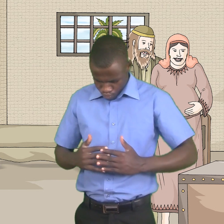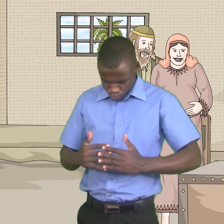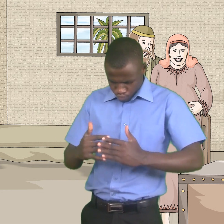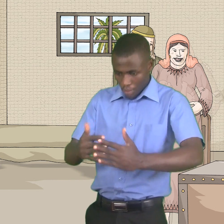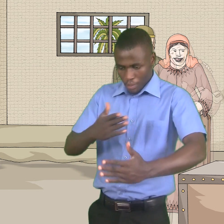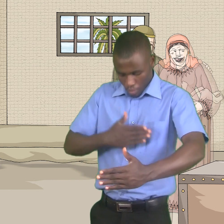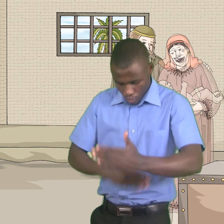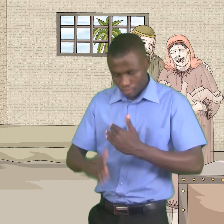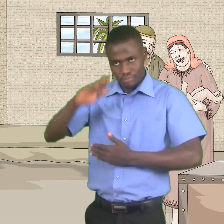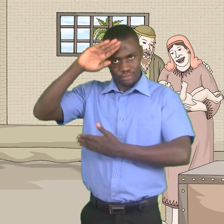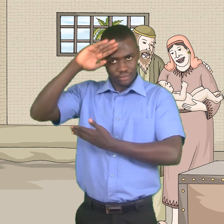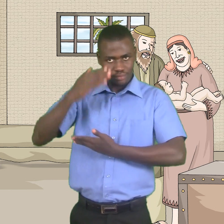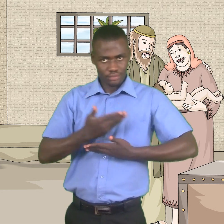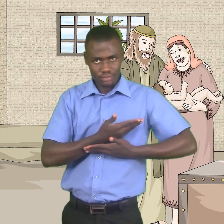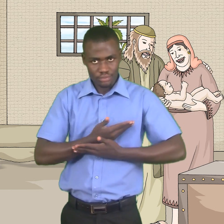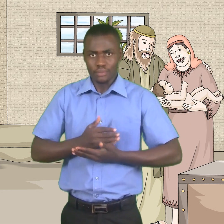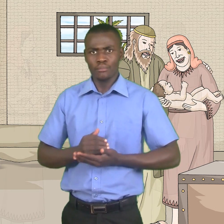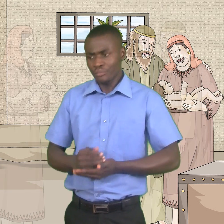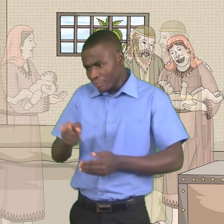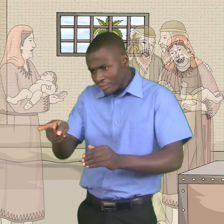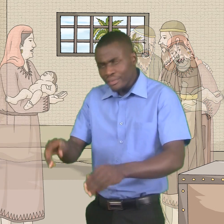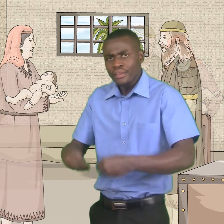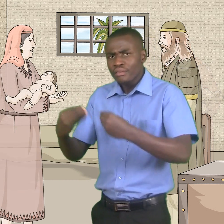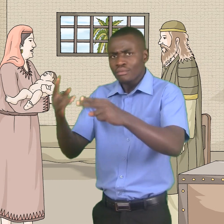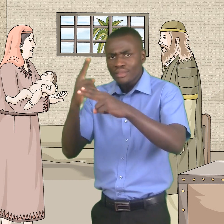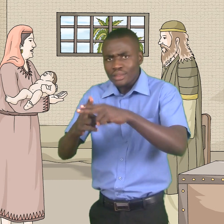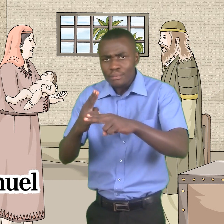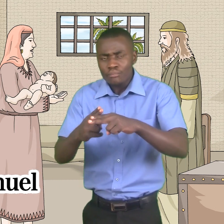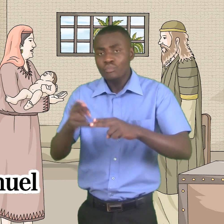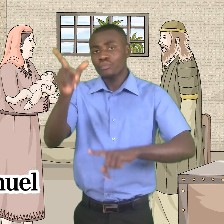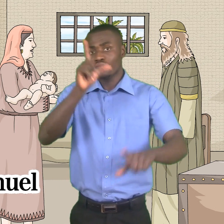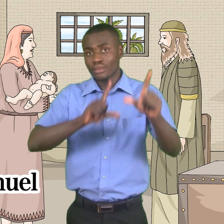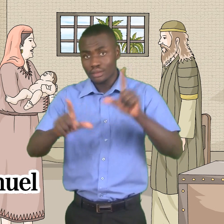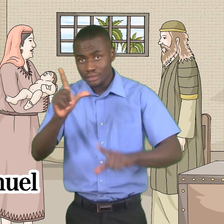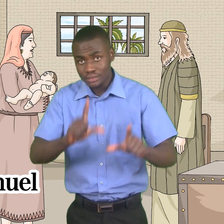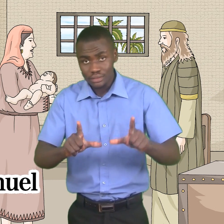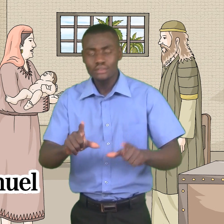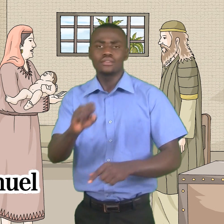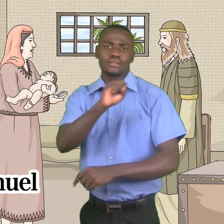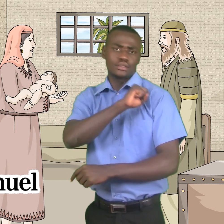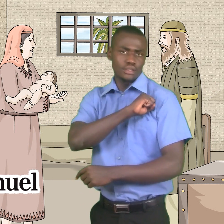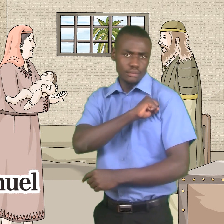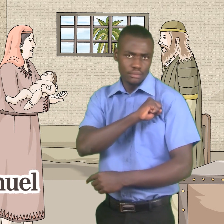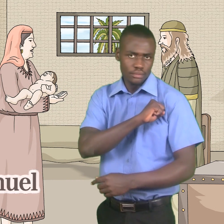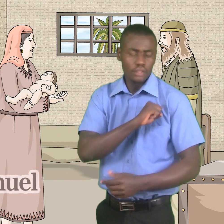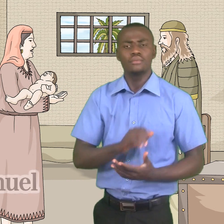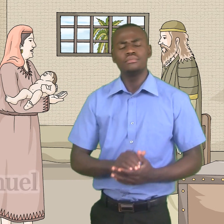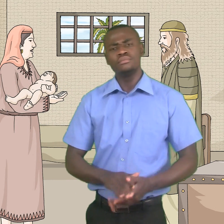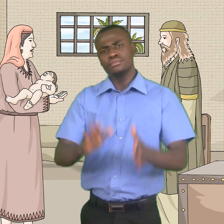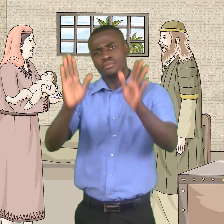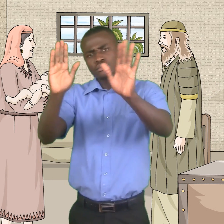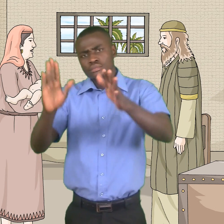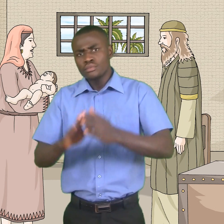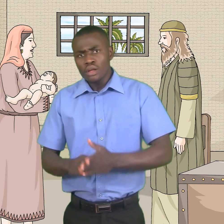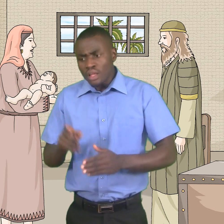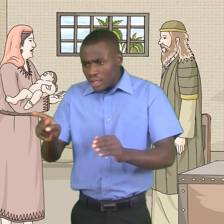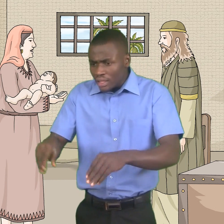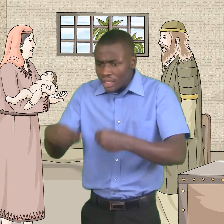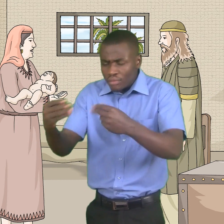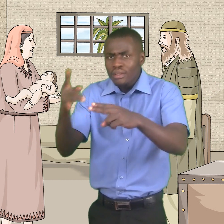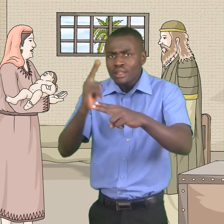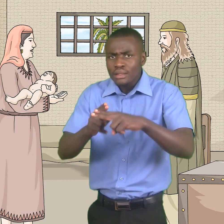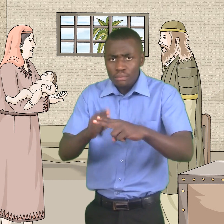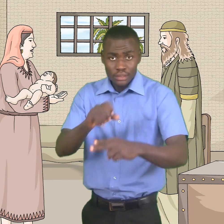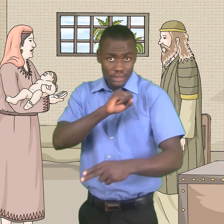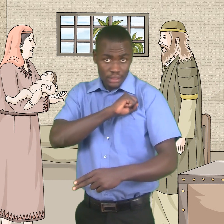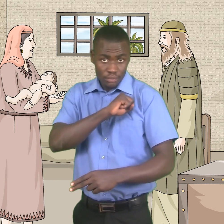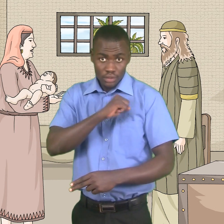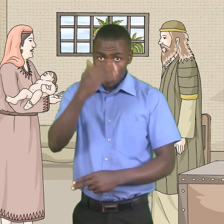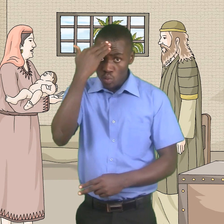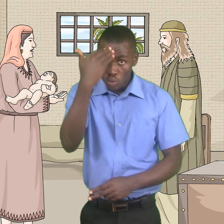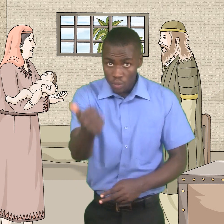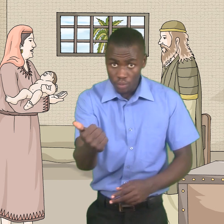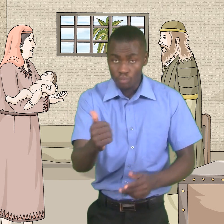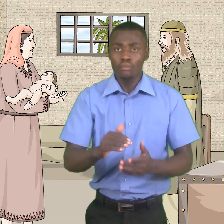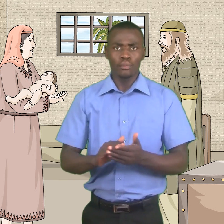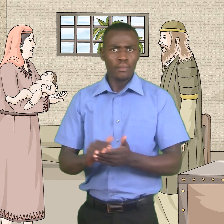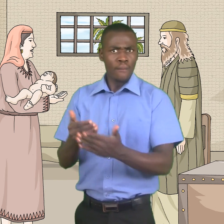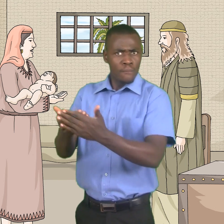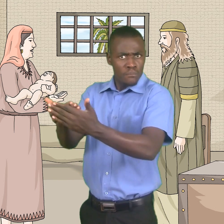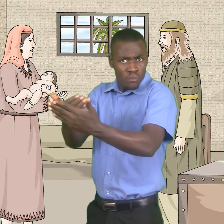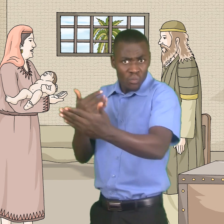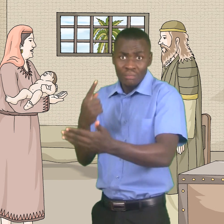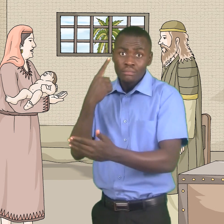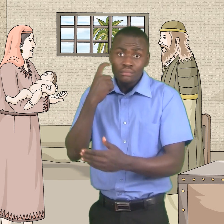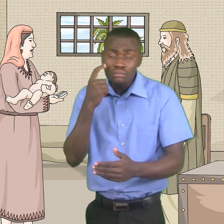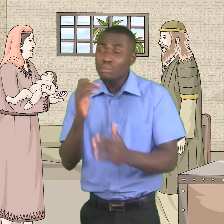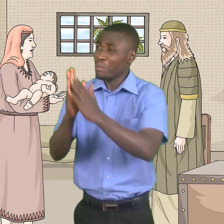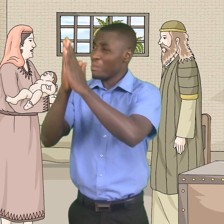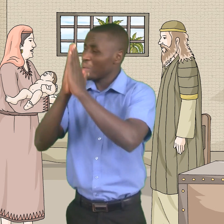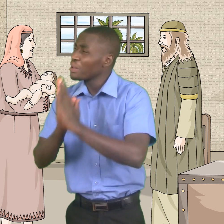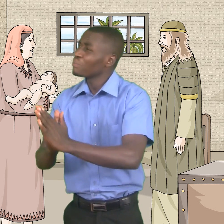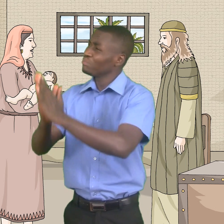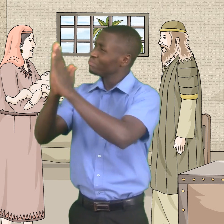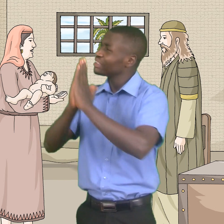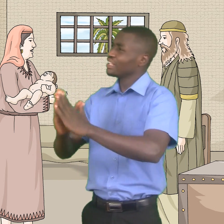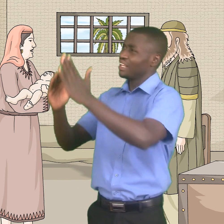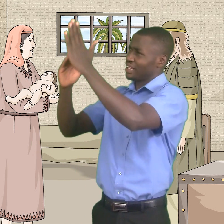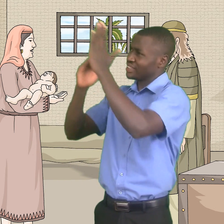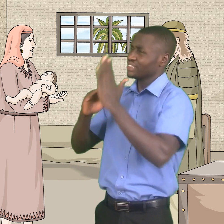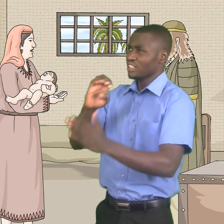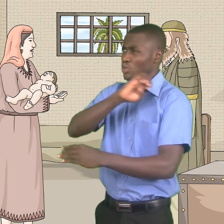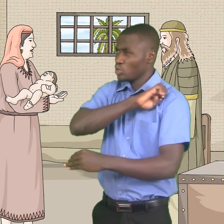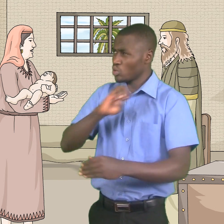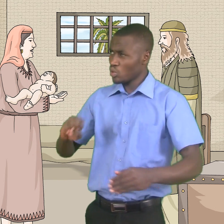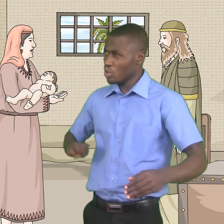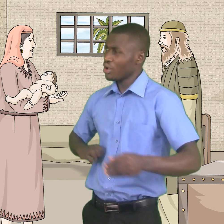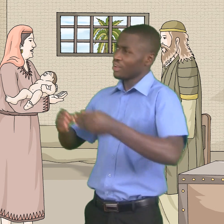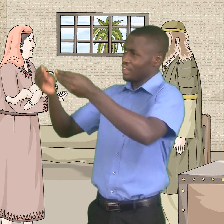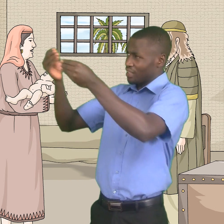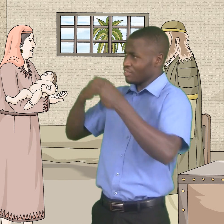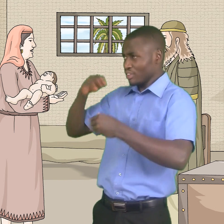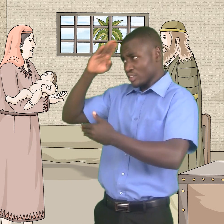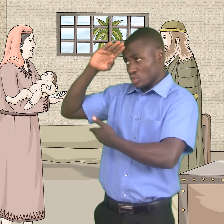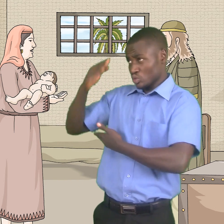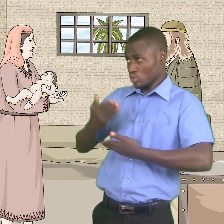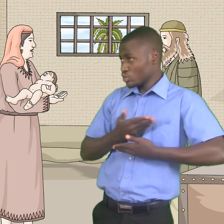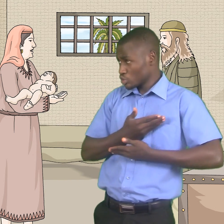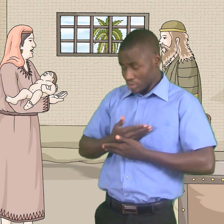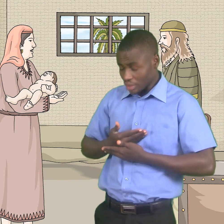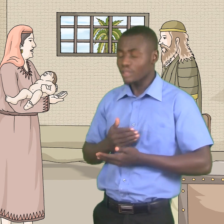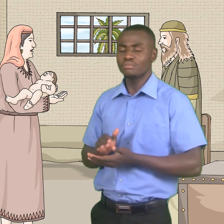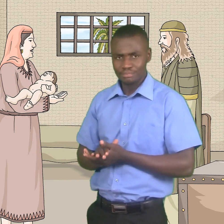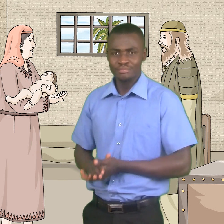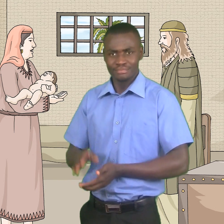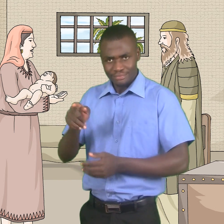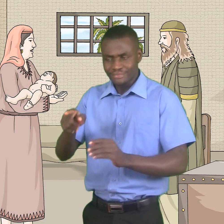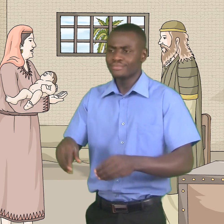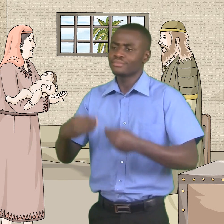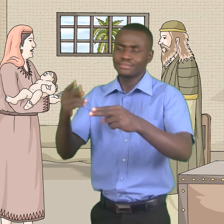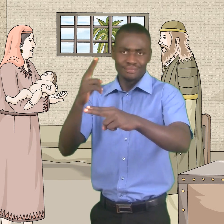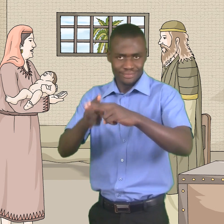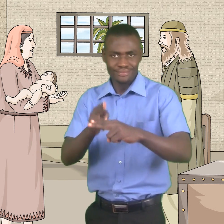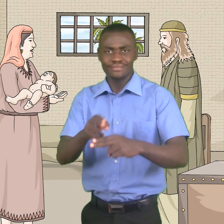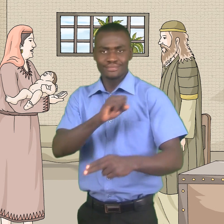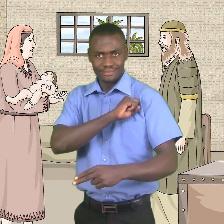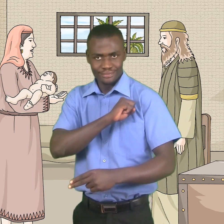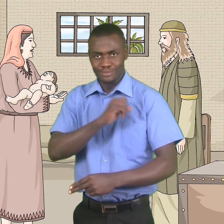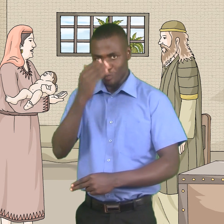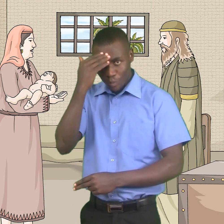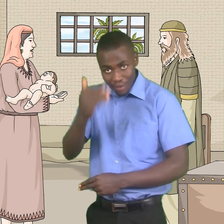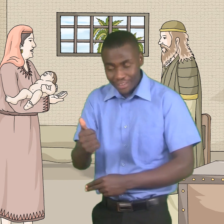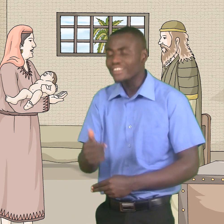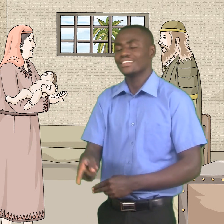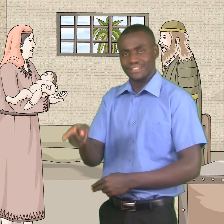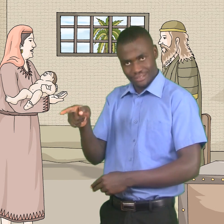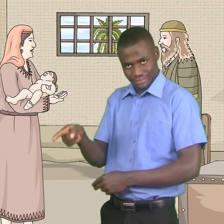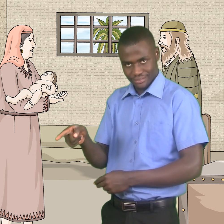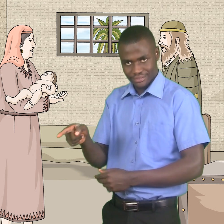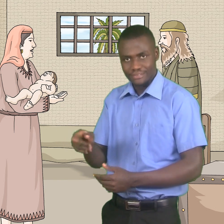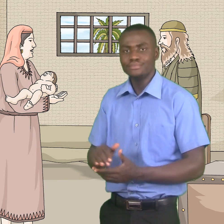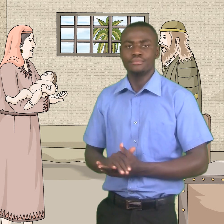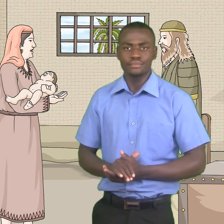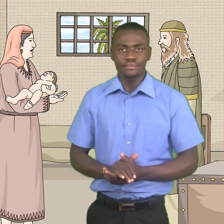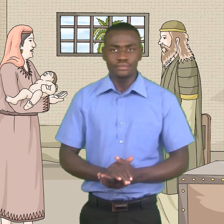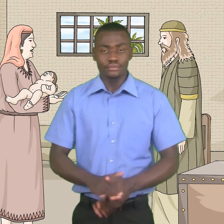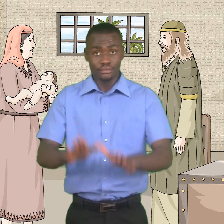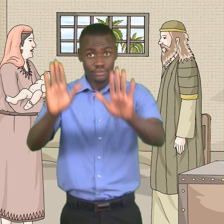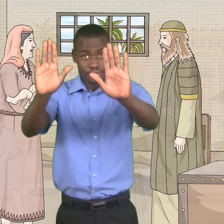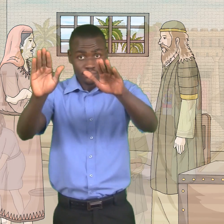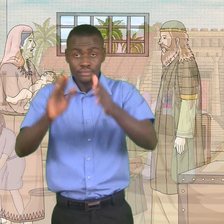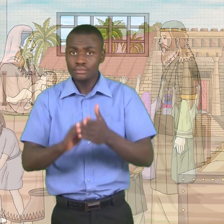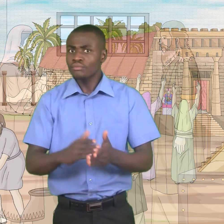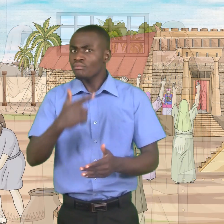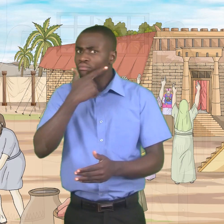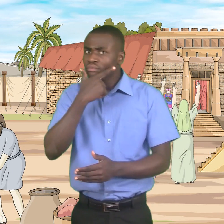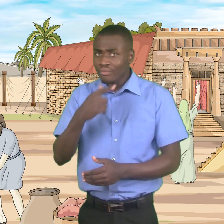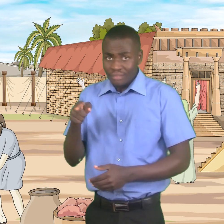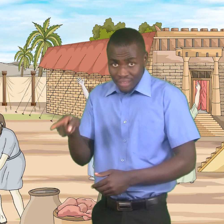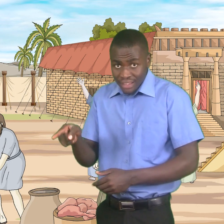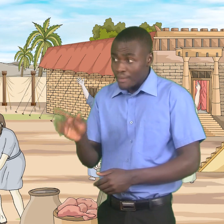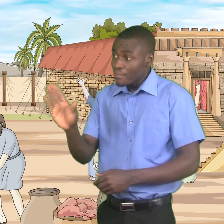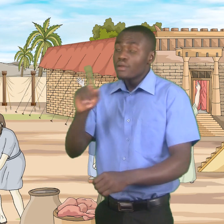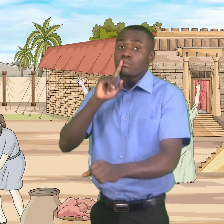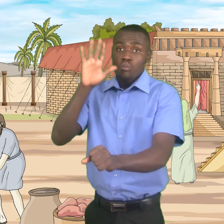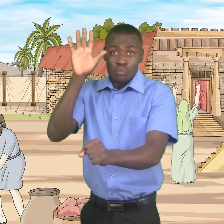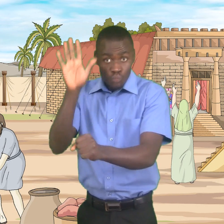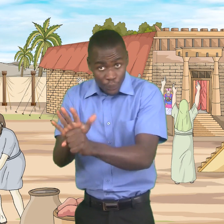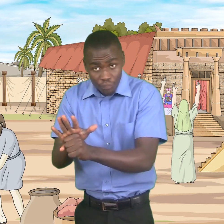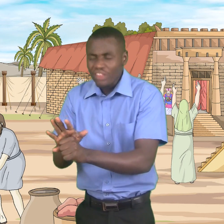She named him Samuel, saying, “Because I have asked for him from the LORD.”